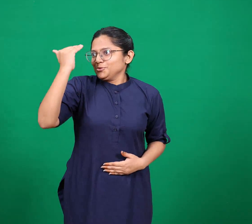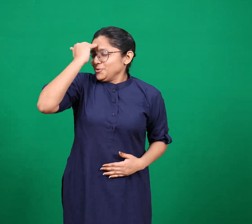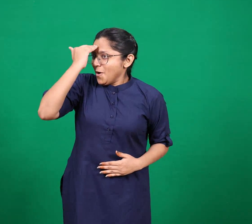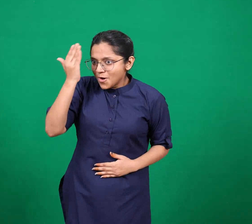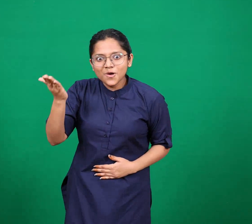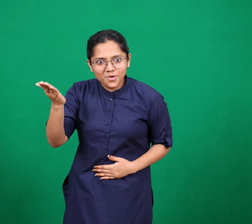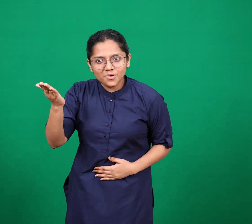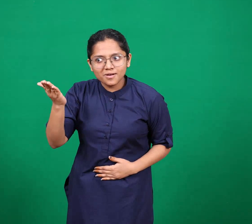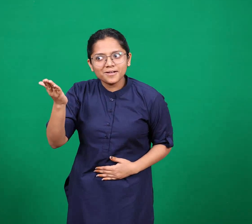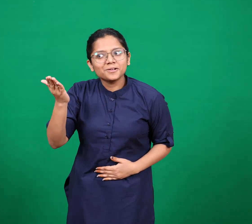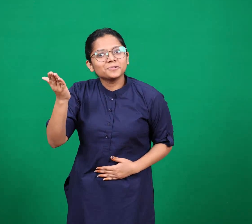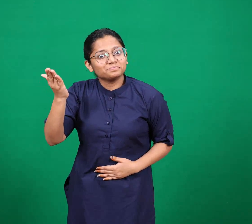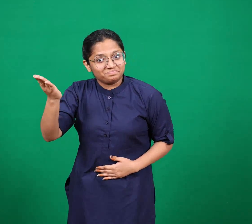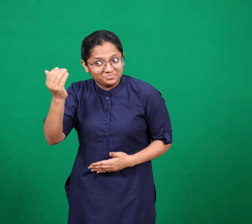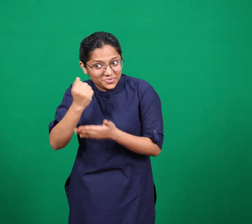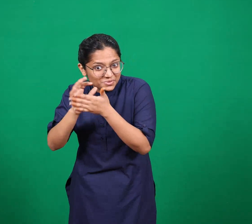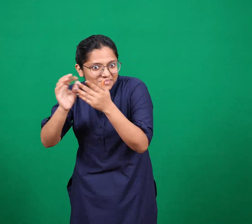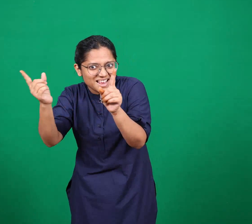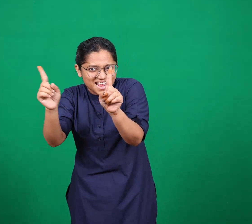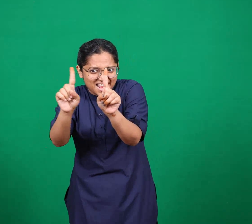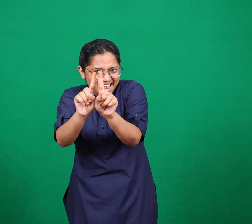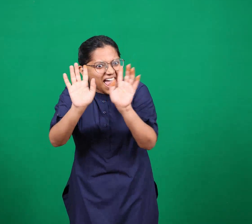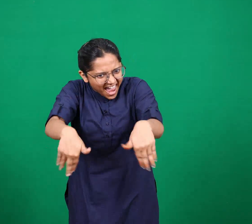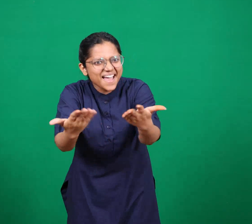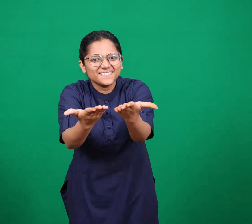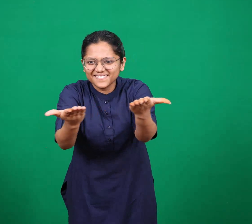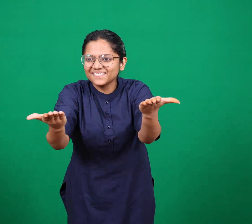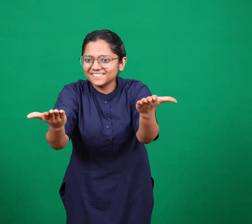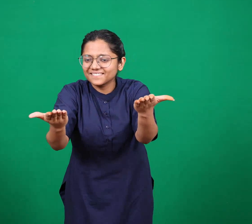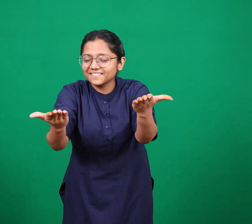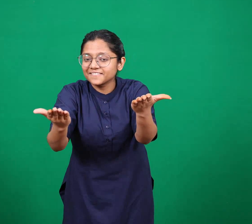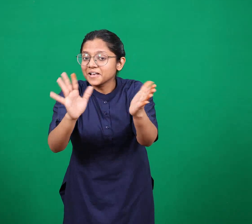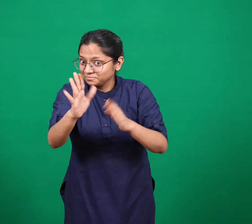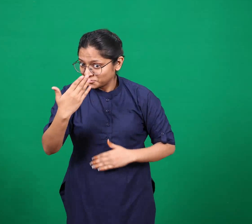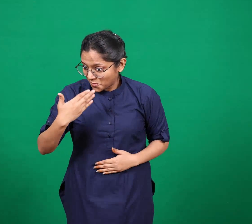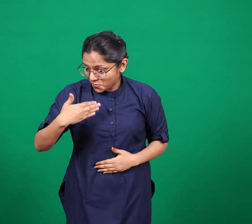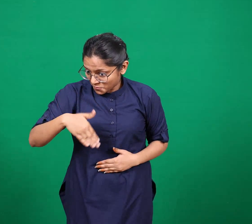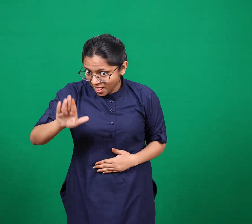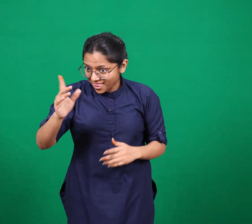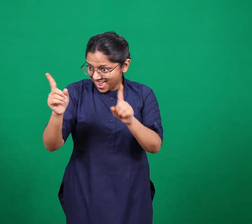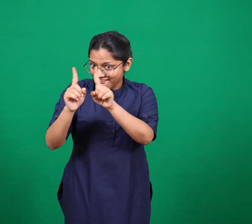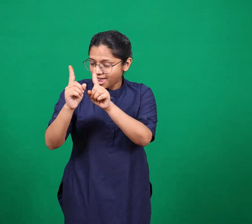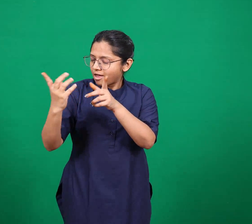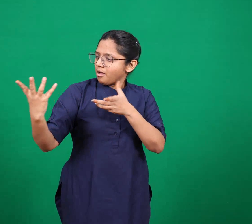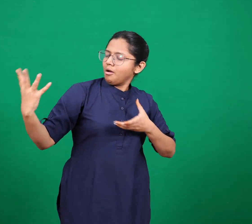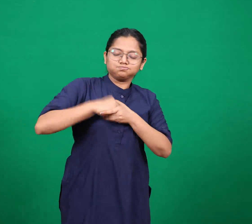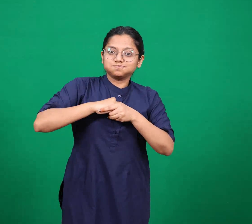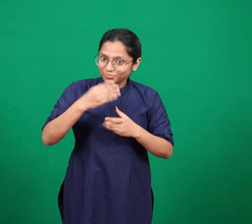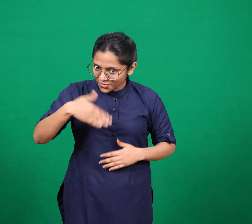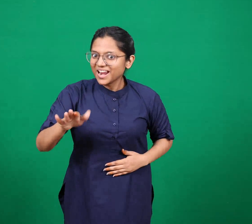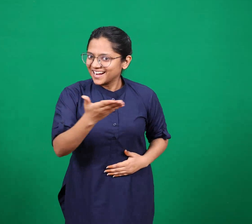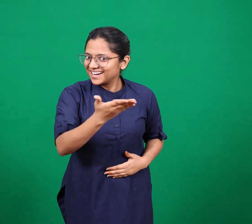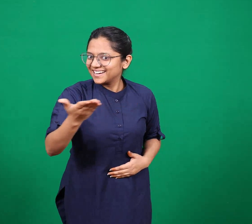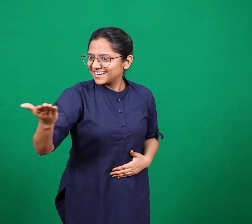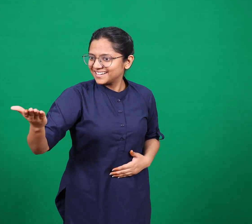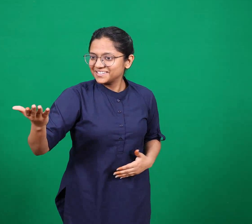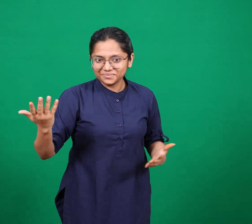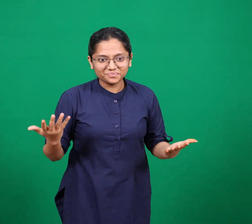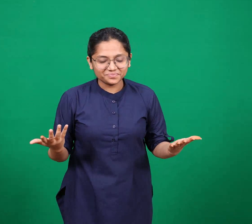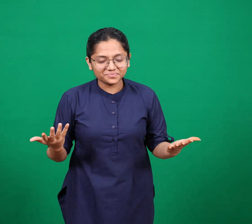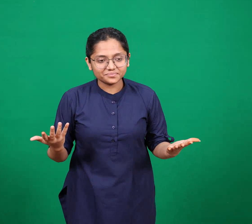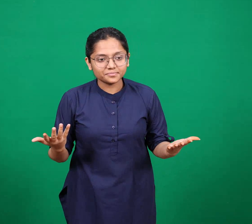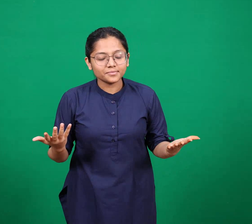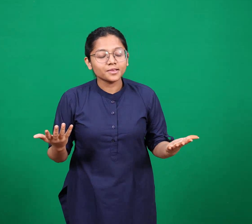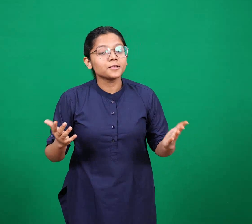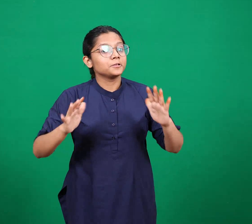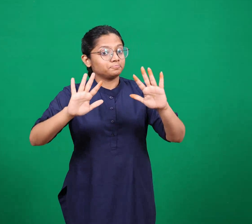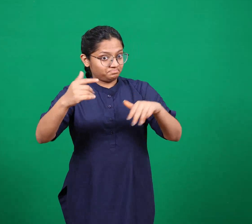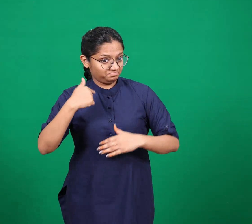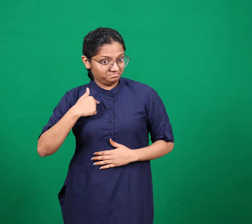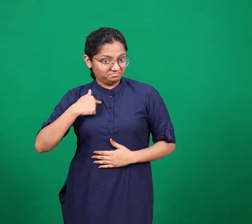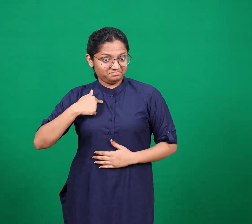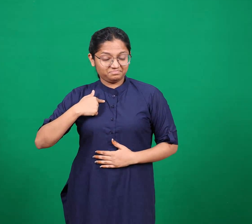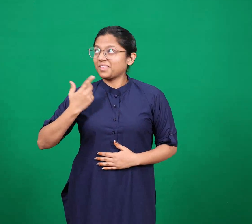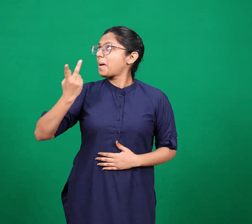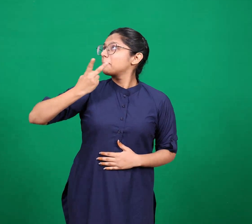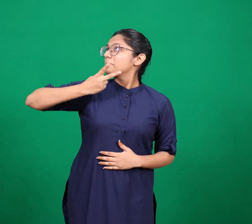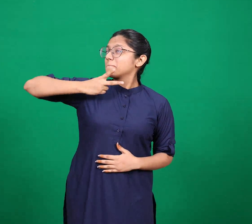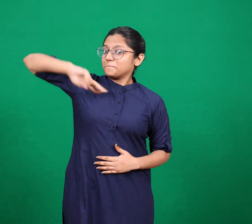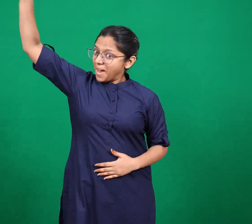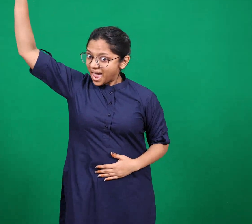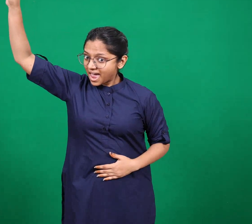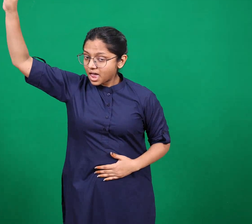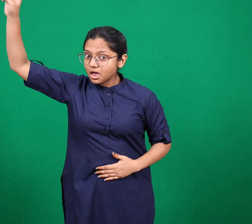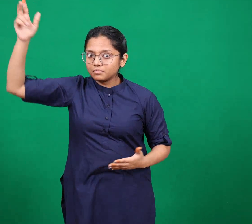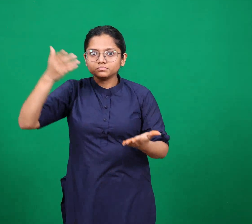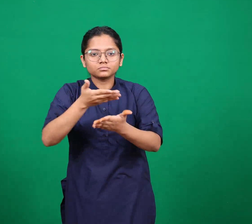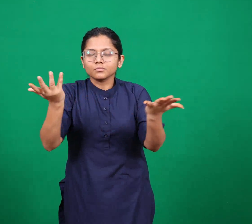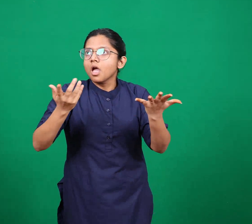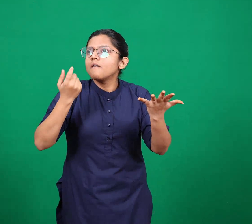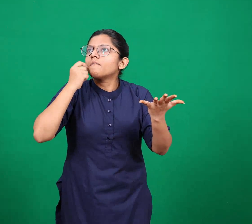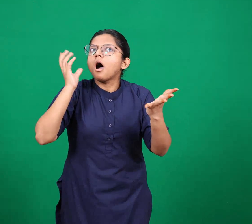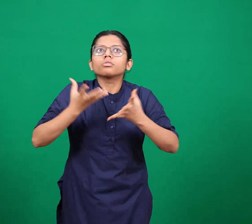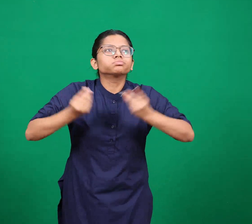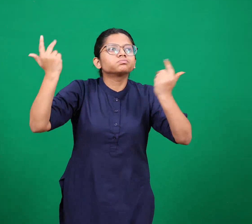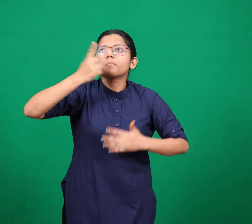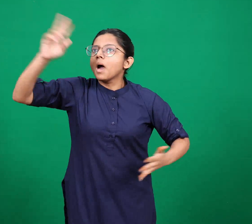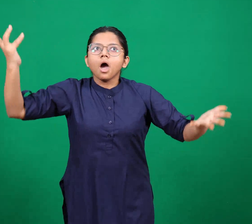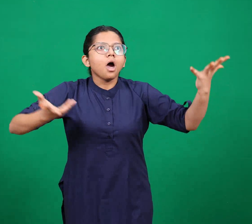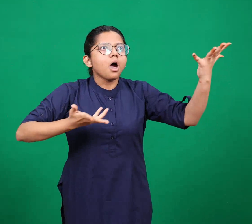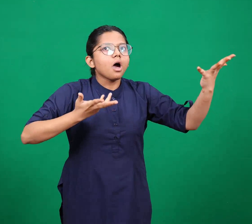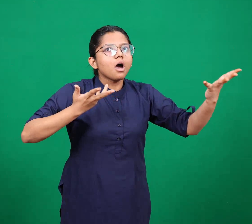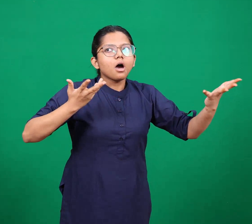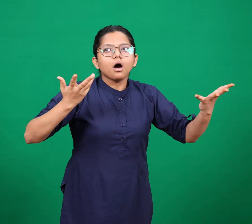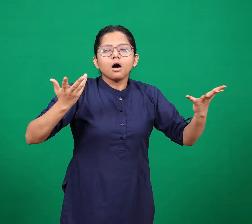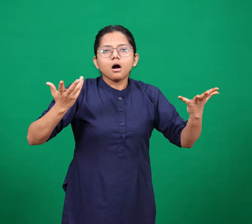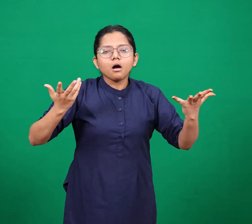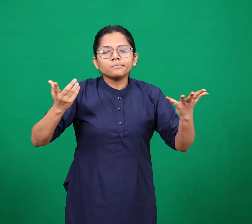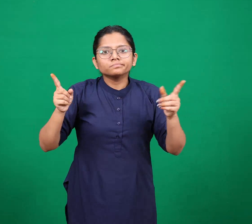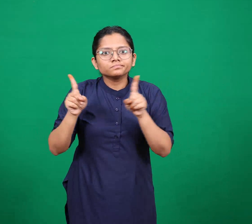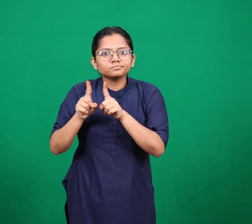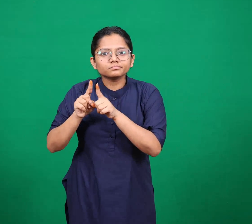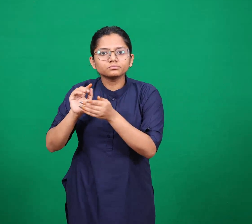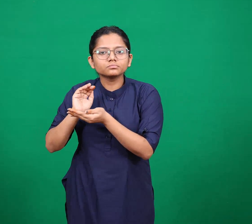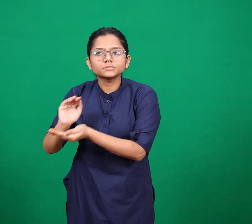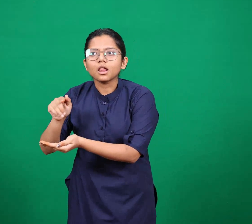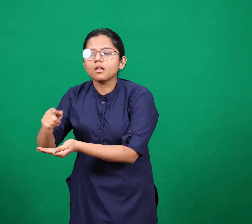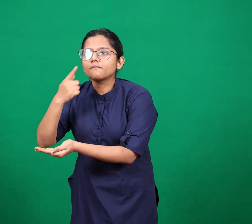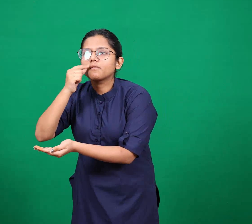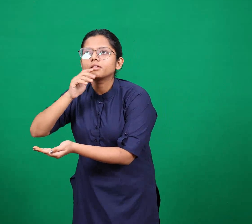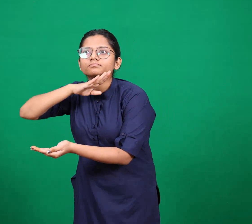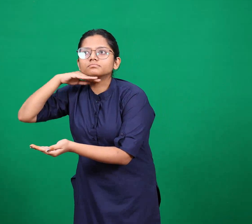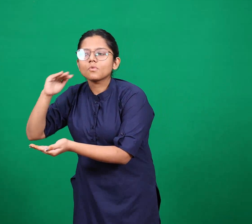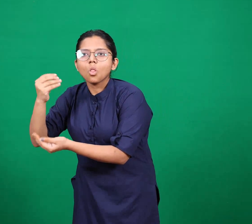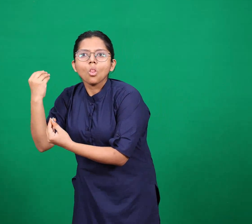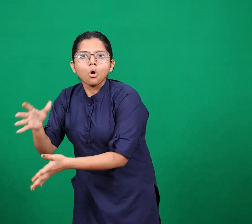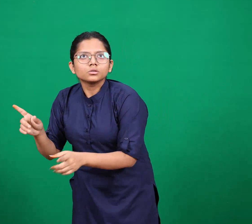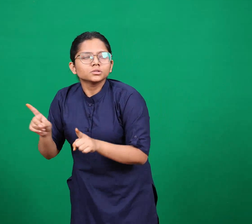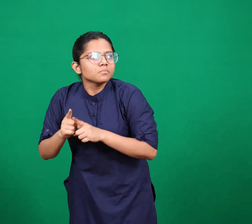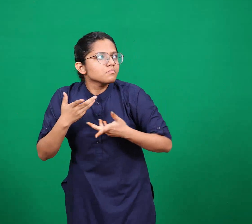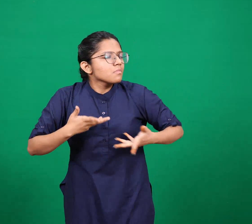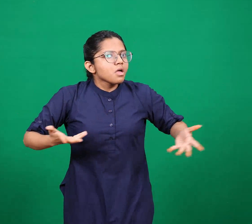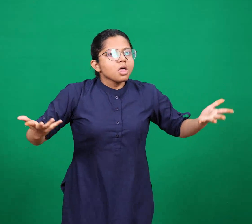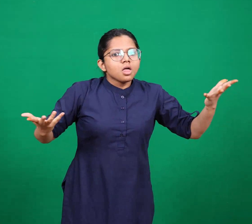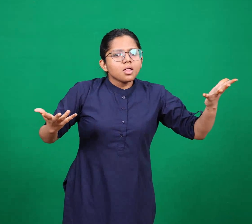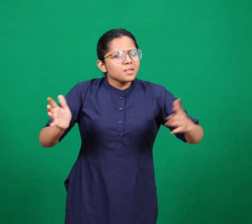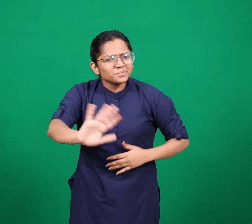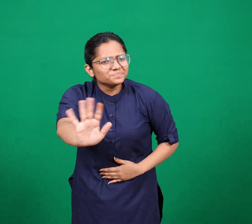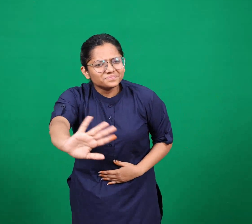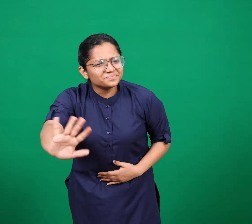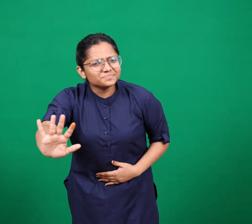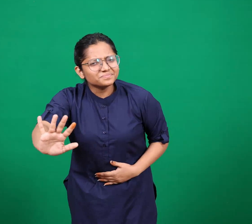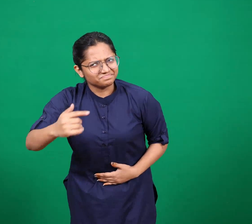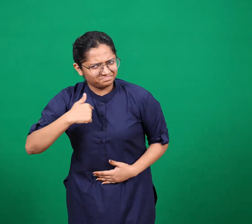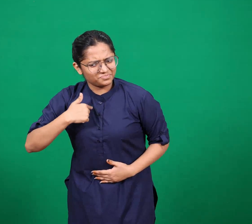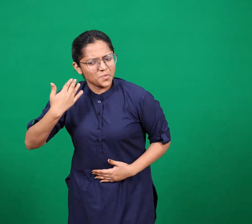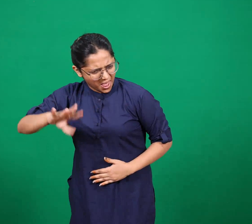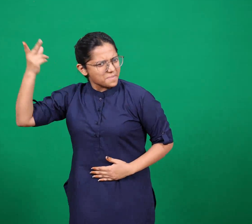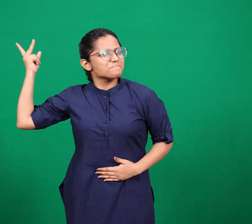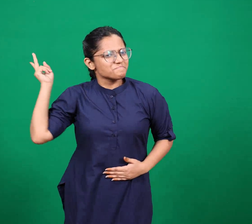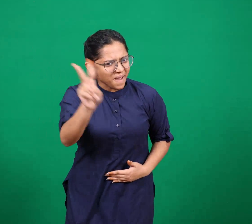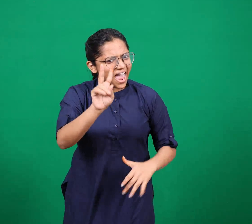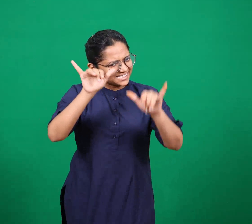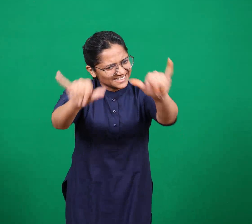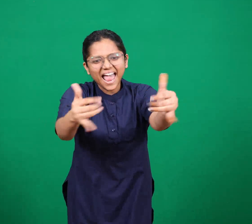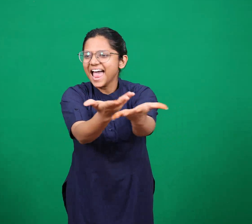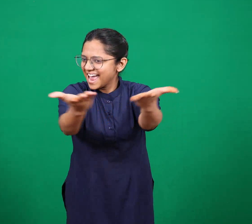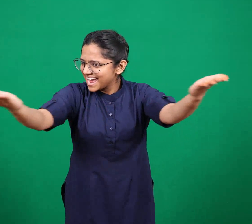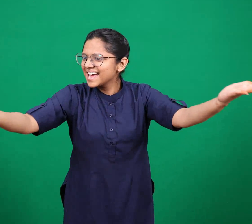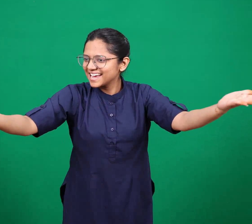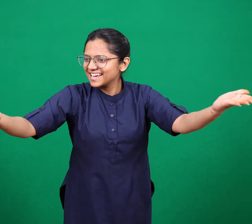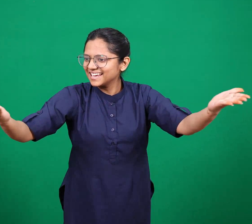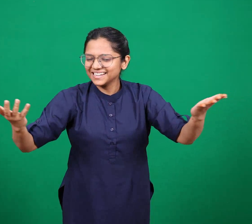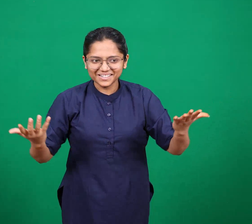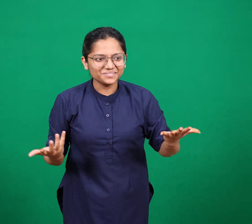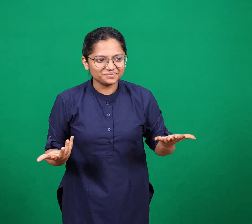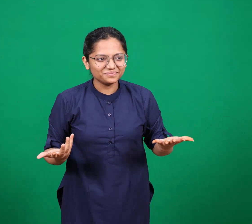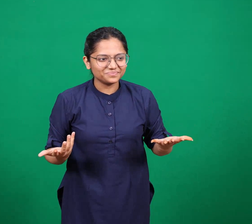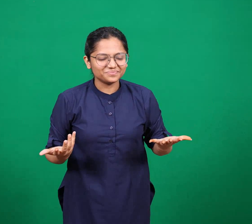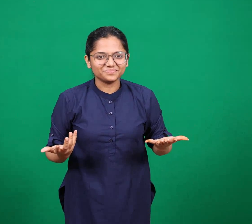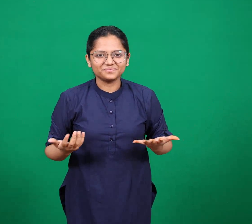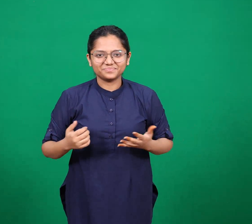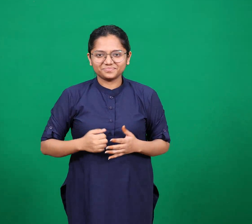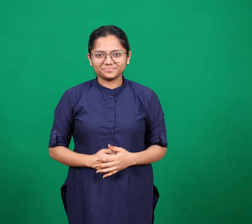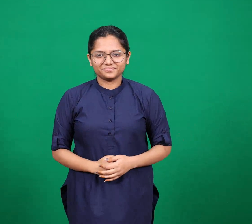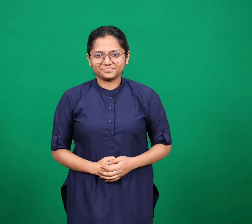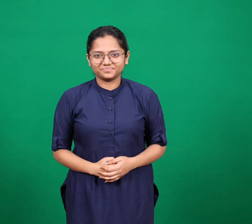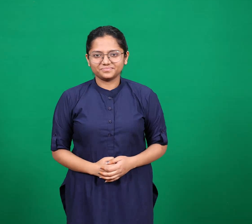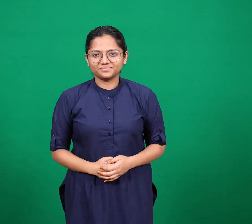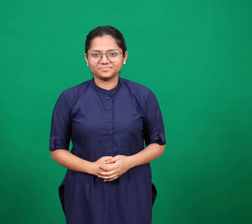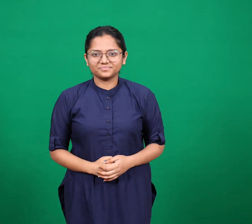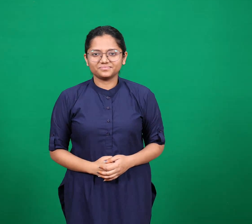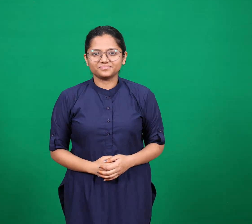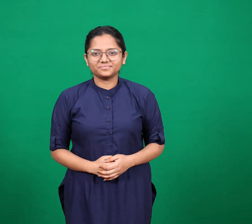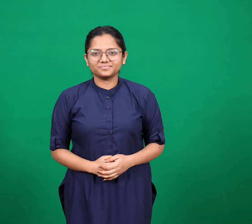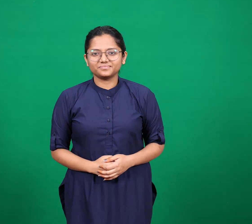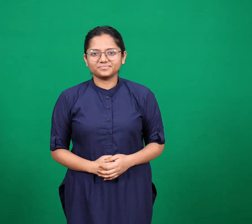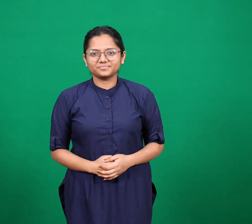But you do know Him, for He abides with you and will be in you. I will not leave you as orphans;